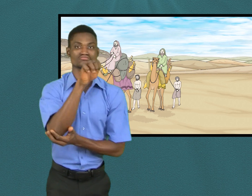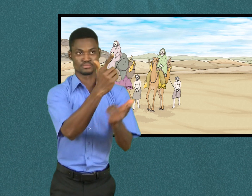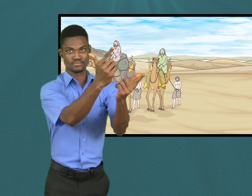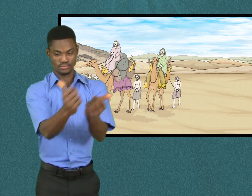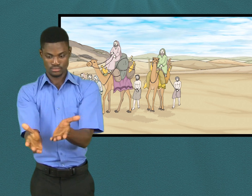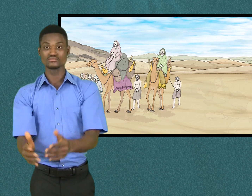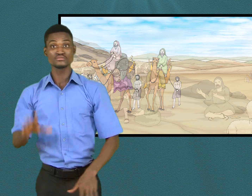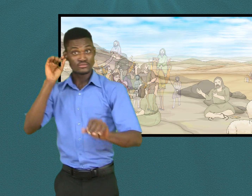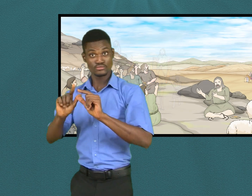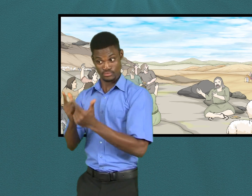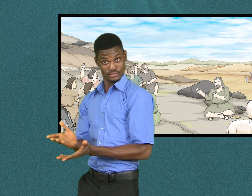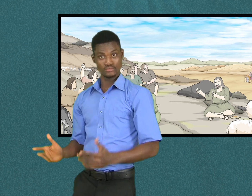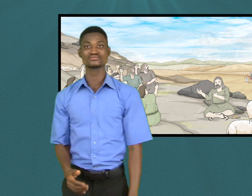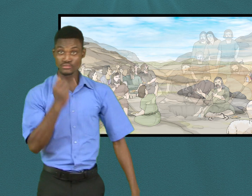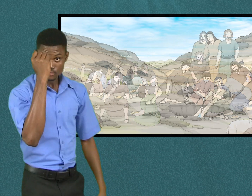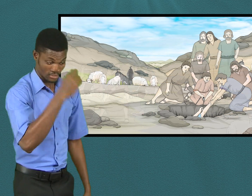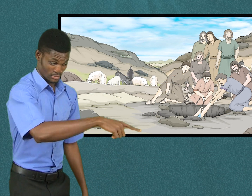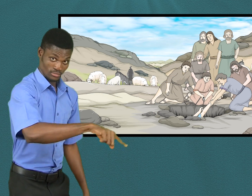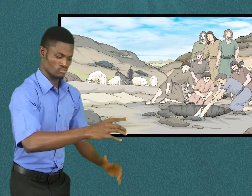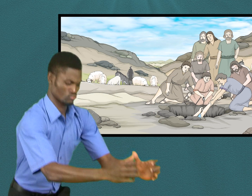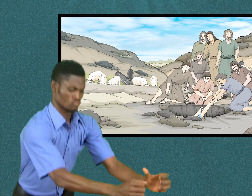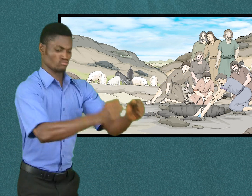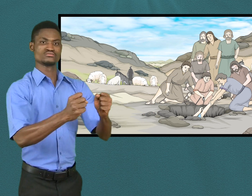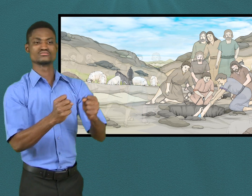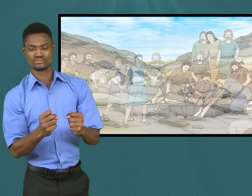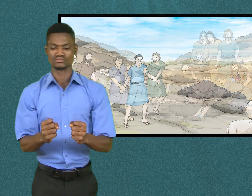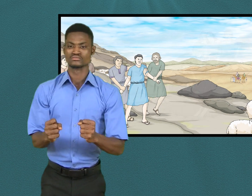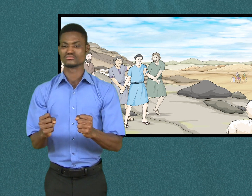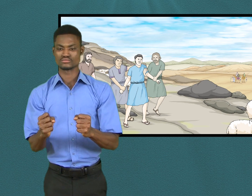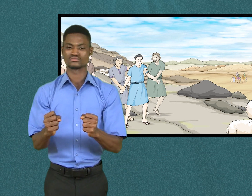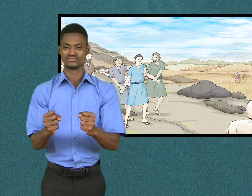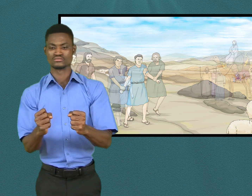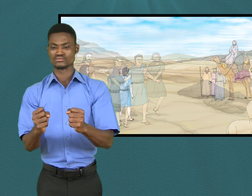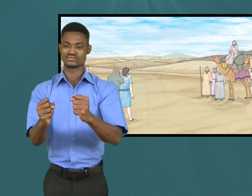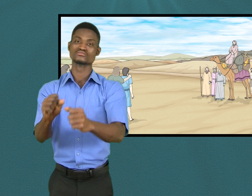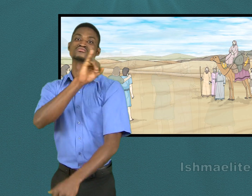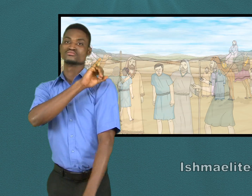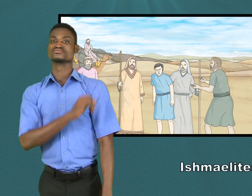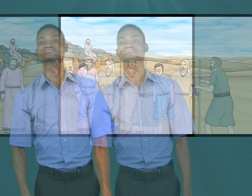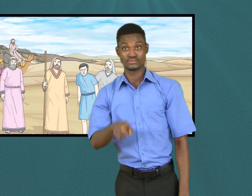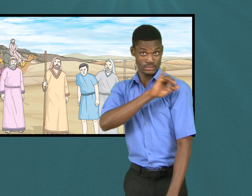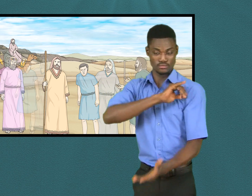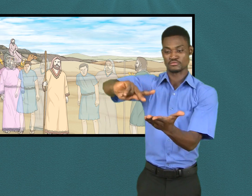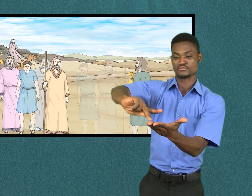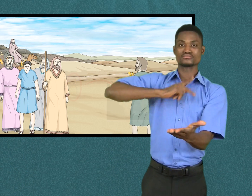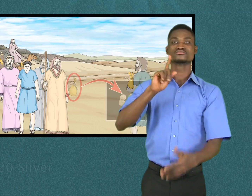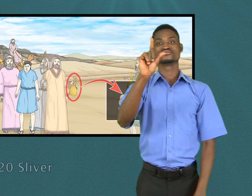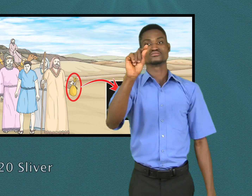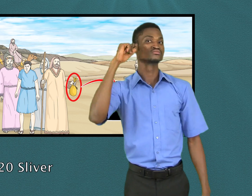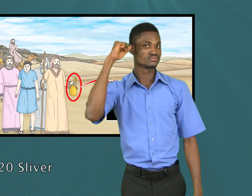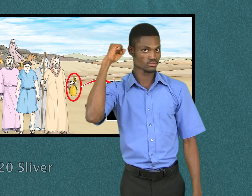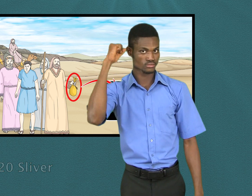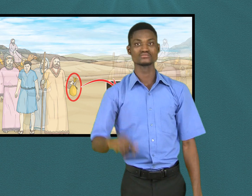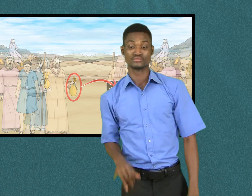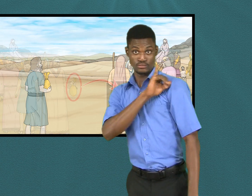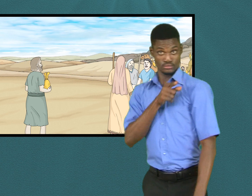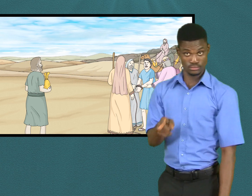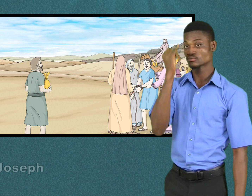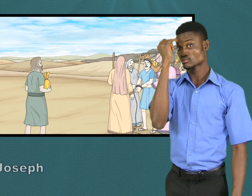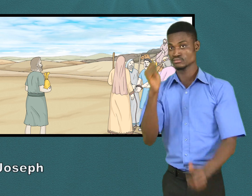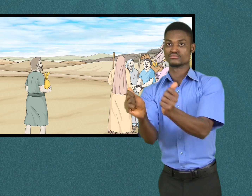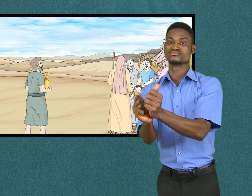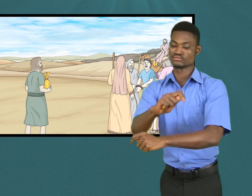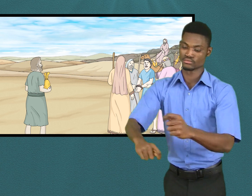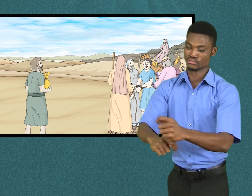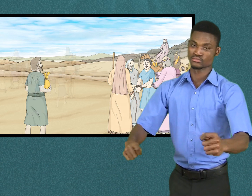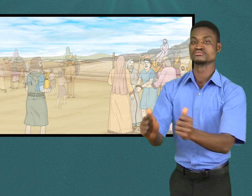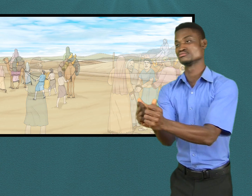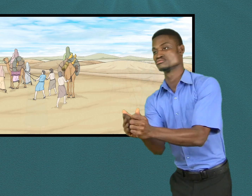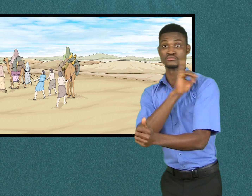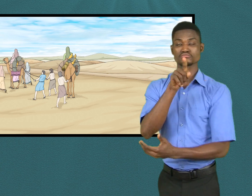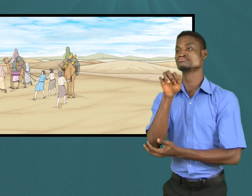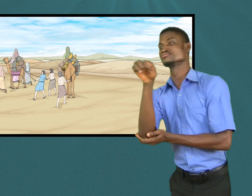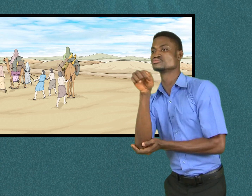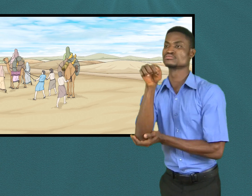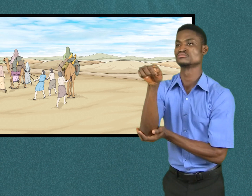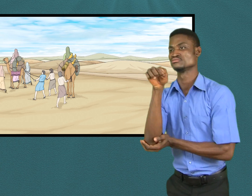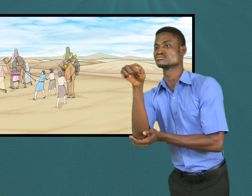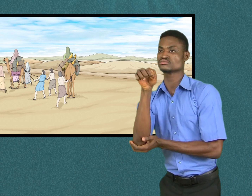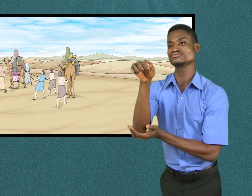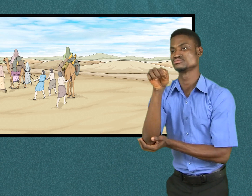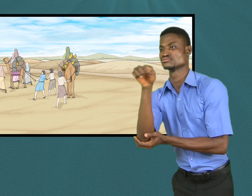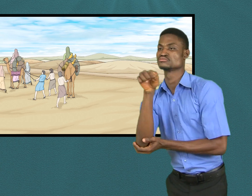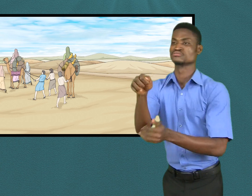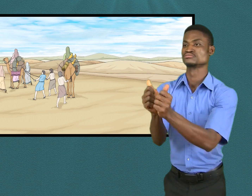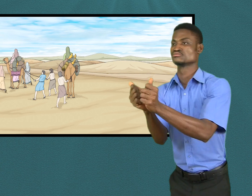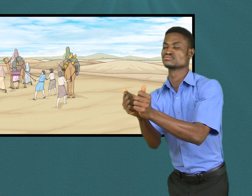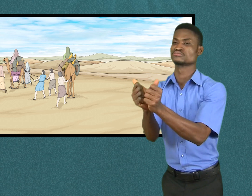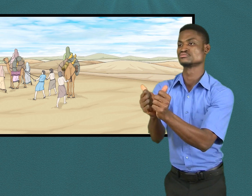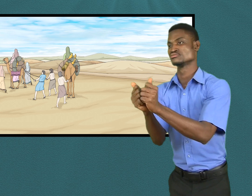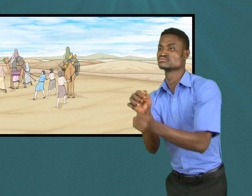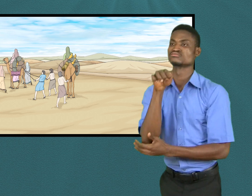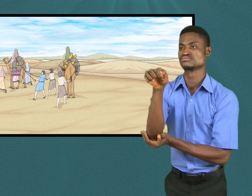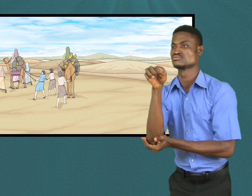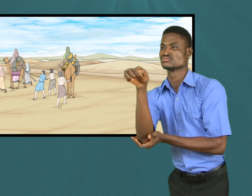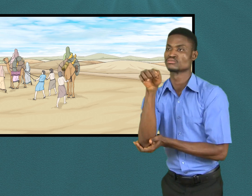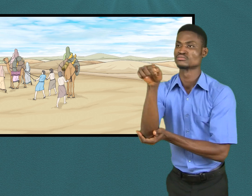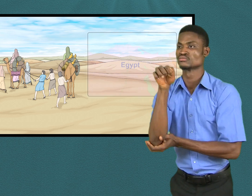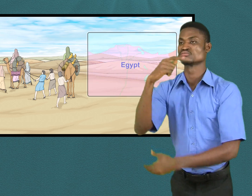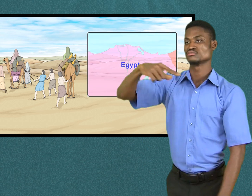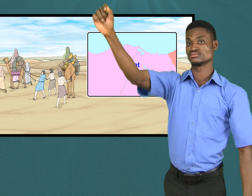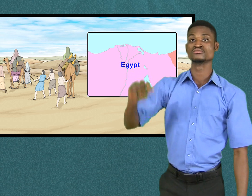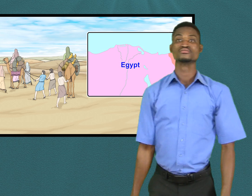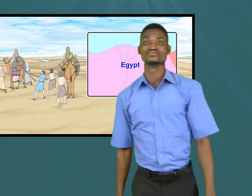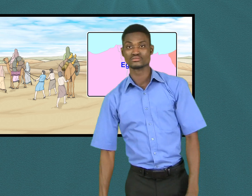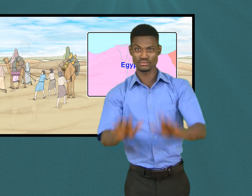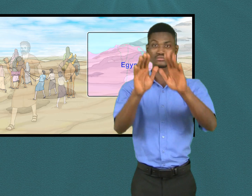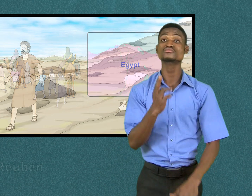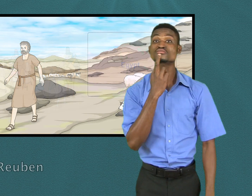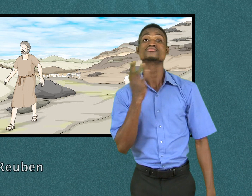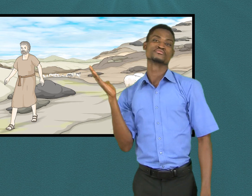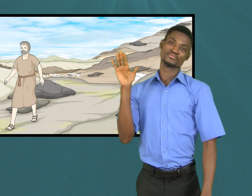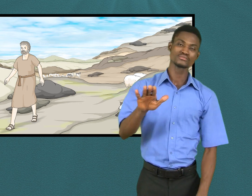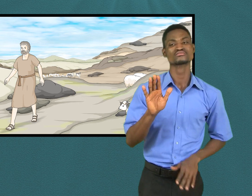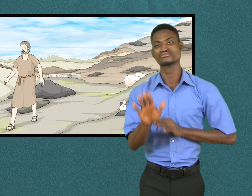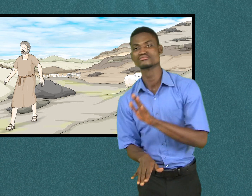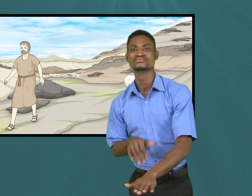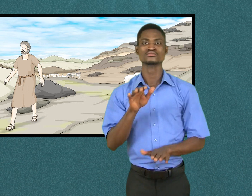So when the Midianite traders passed by, his brothers pulled Joseph out of the pit and sold him for twenty shekels of silver to the Ishmaelites, who took him to Egypt.